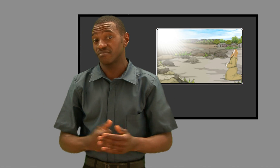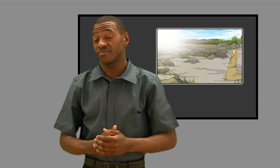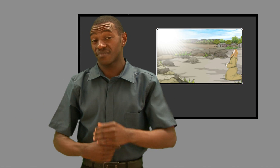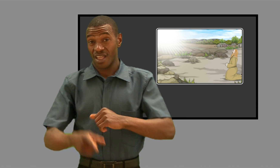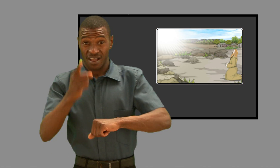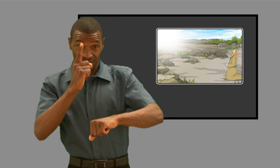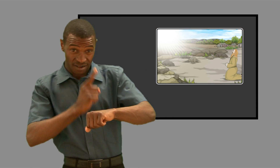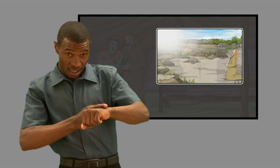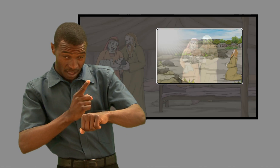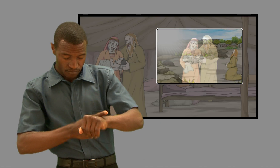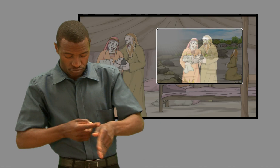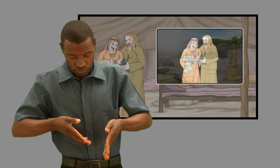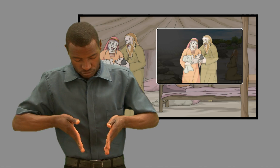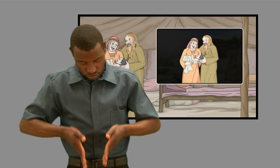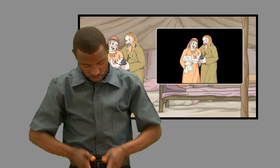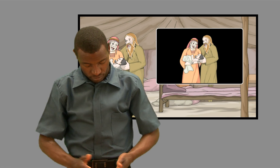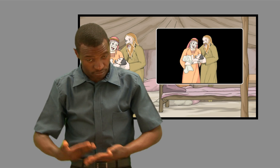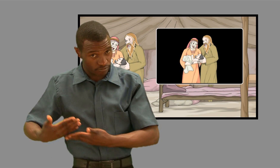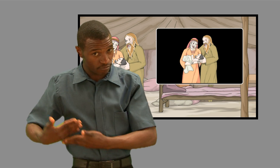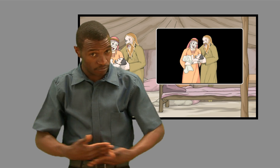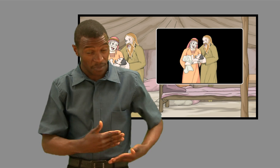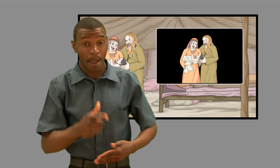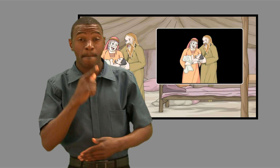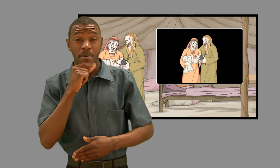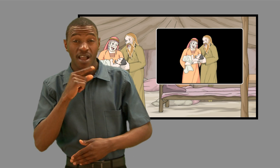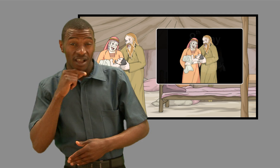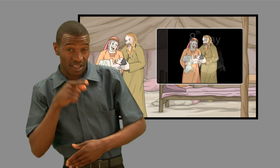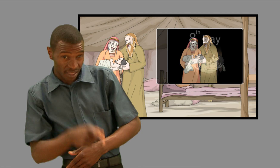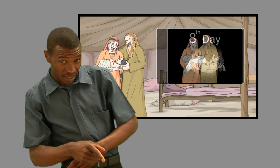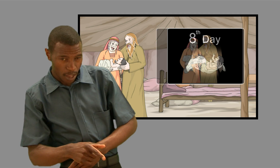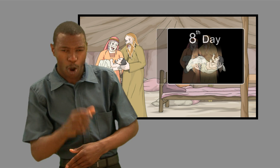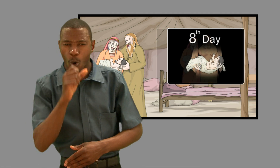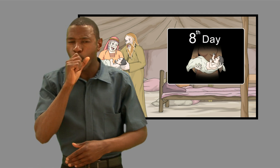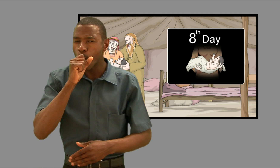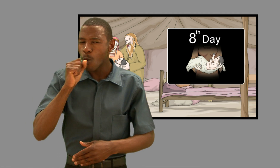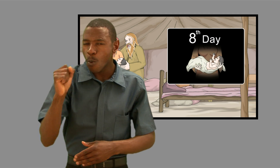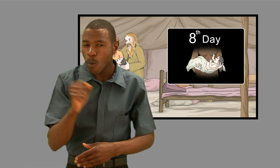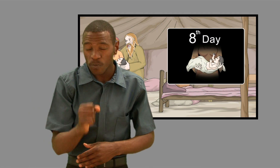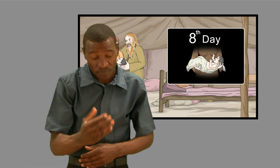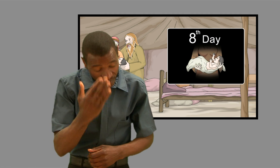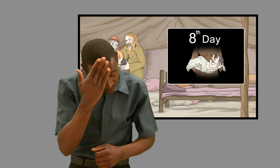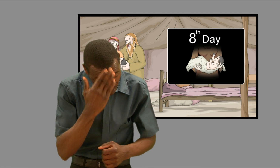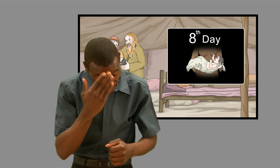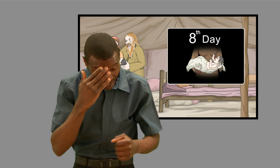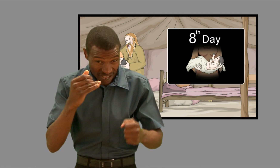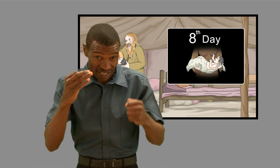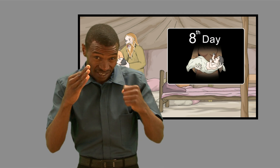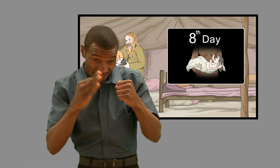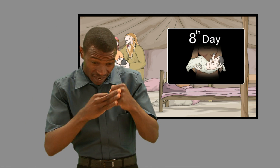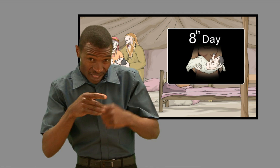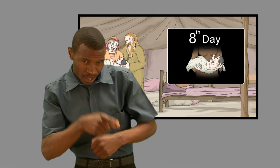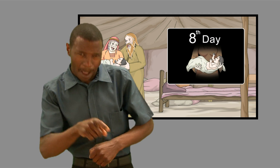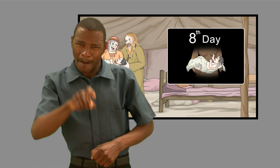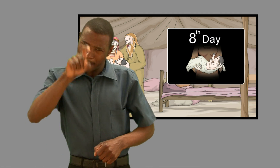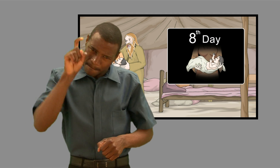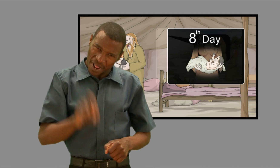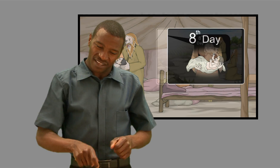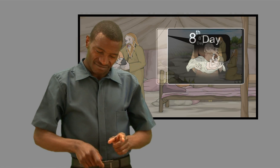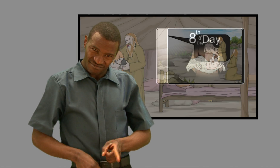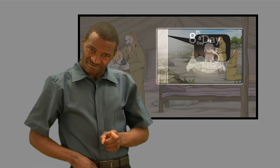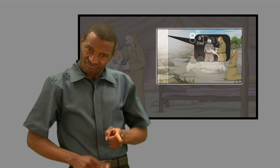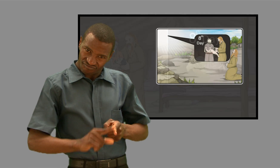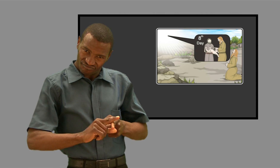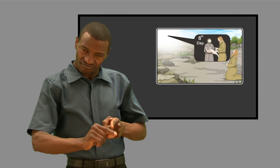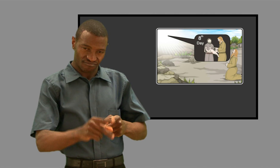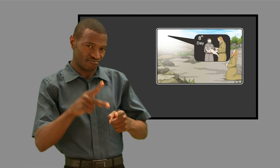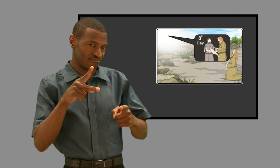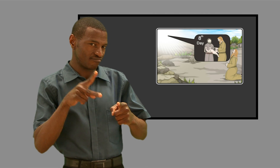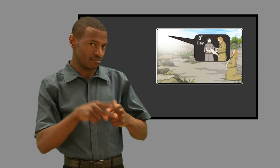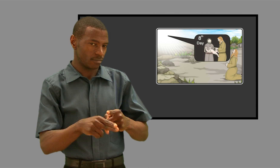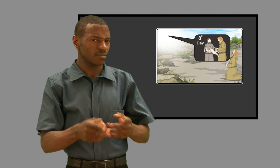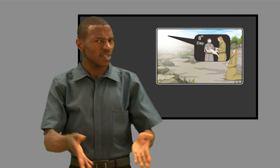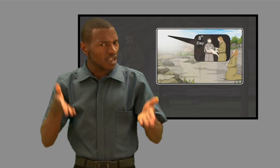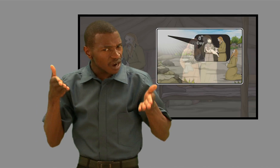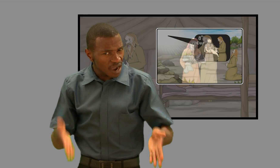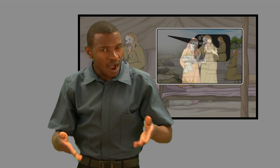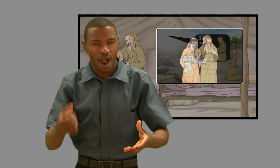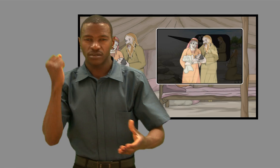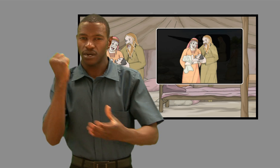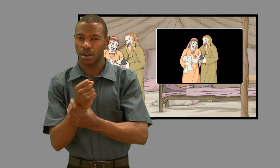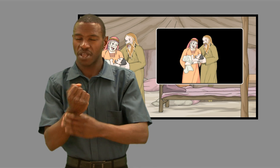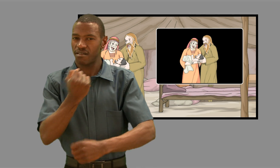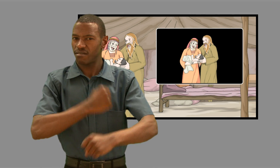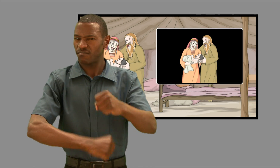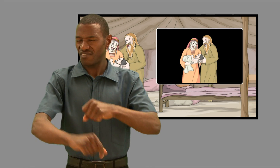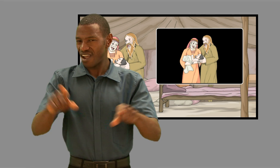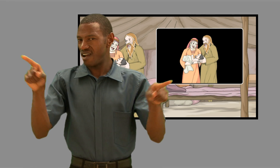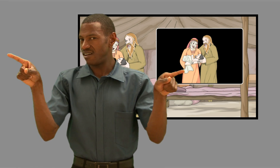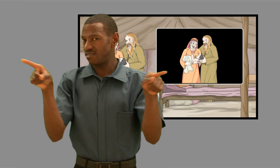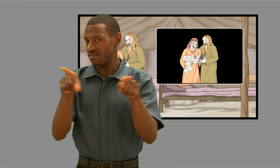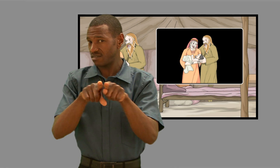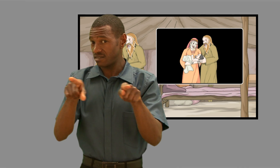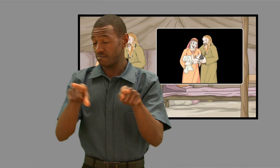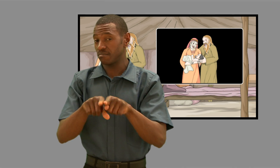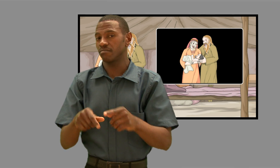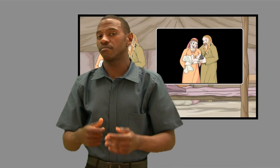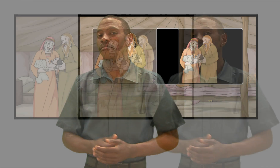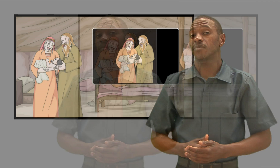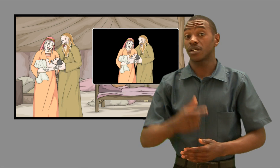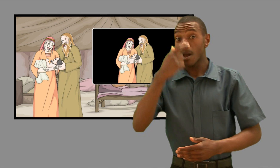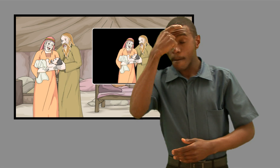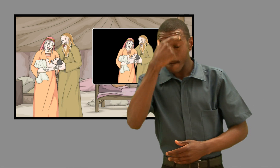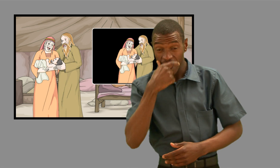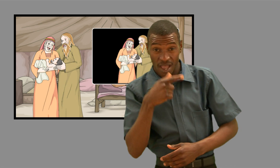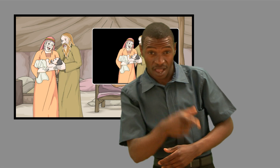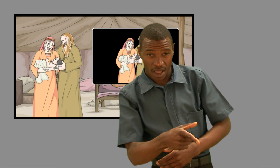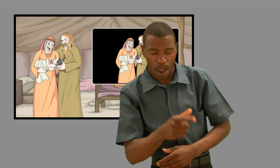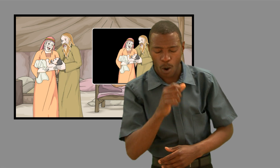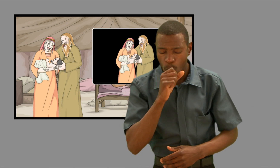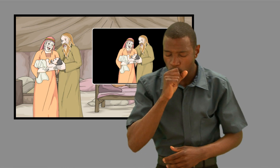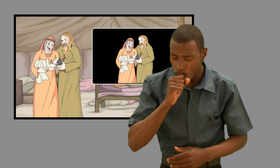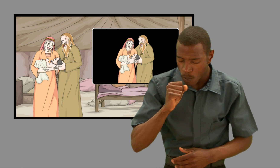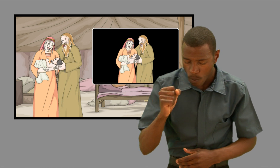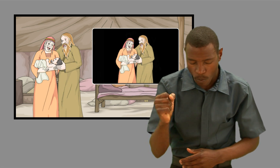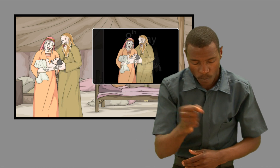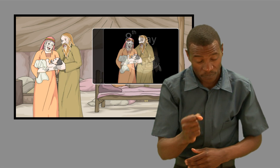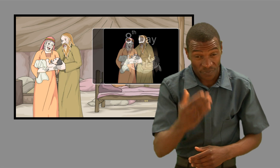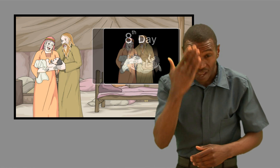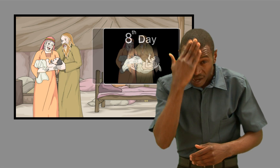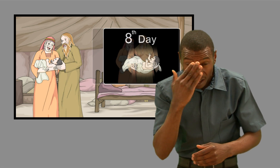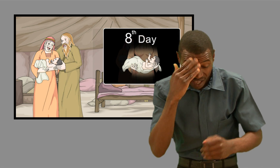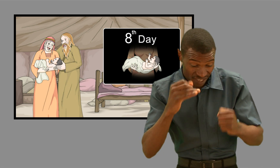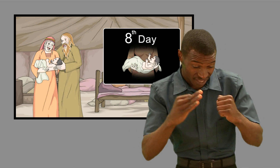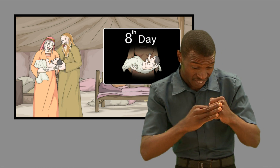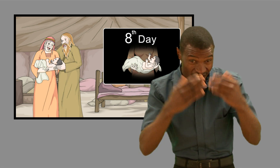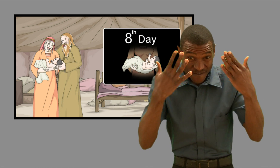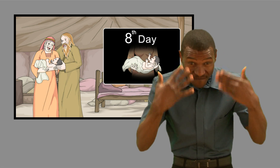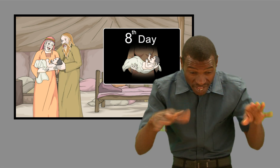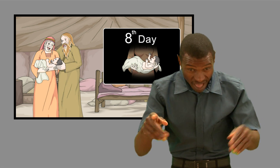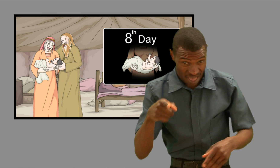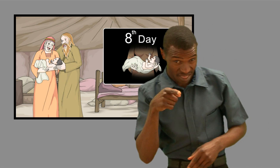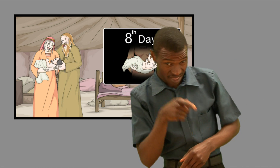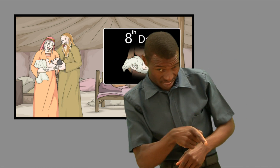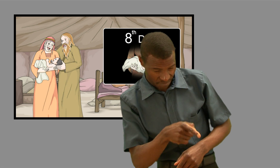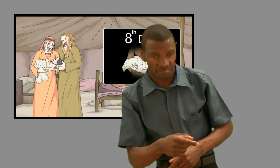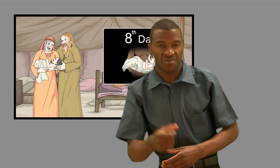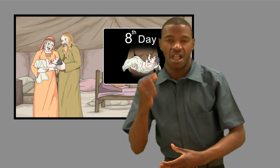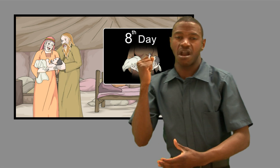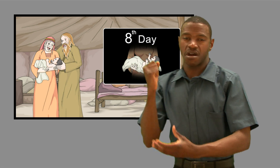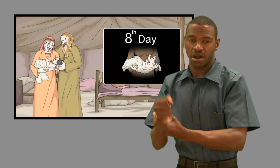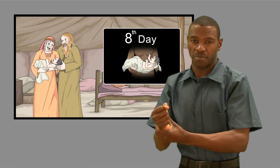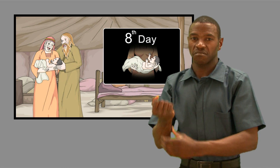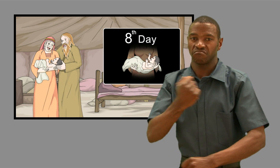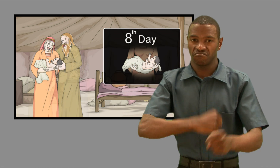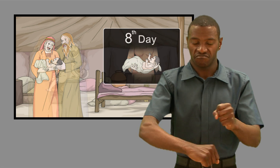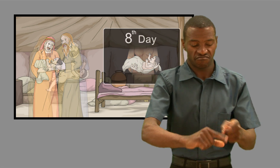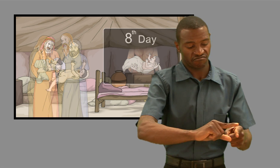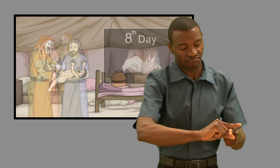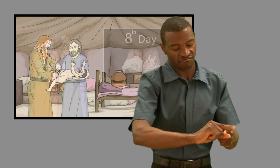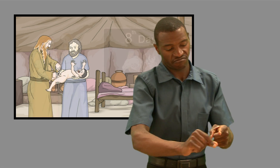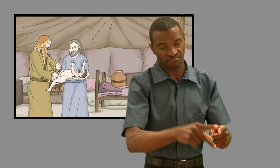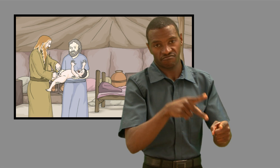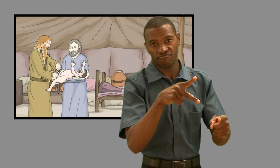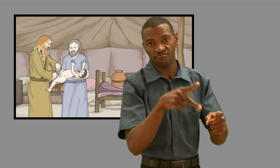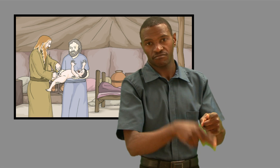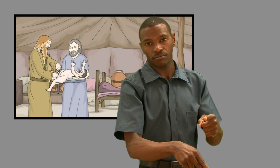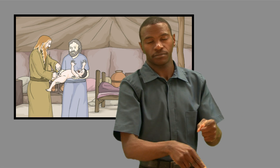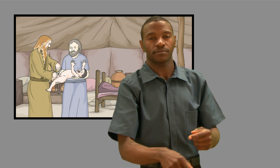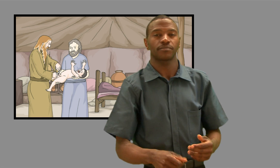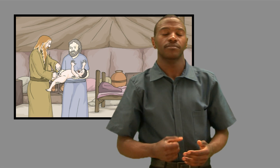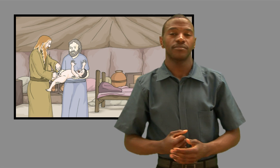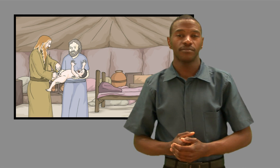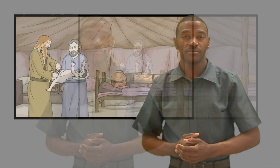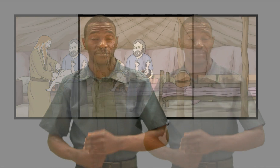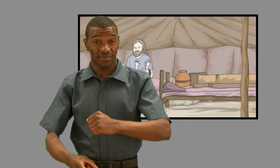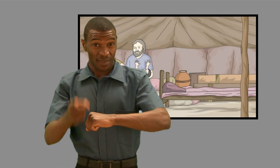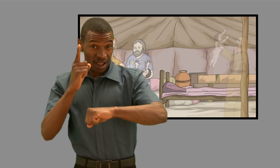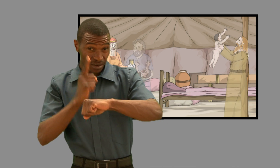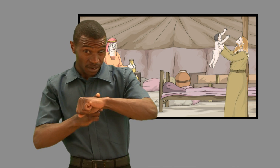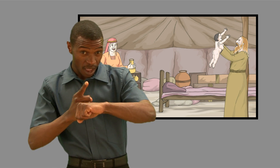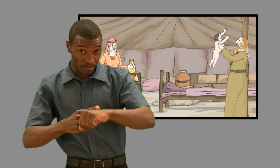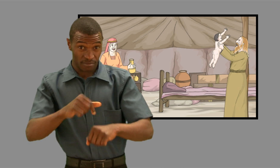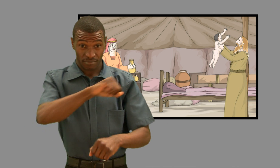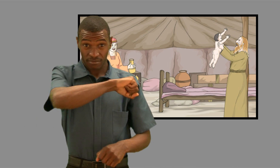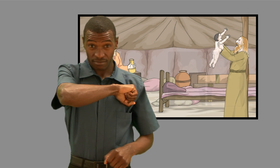When his son Isaac was eight days old, Abraham circumcised him, as God had commanded him.